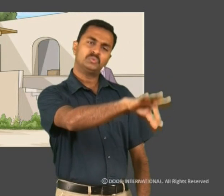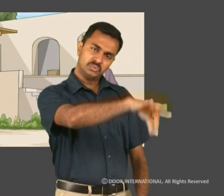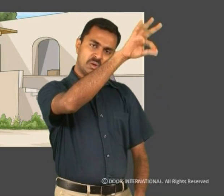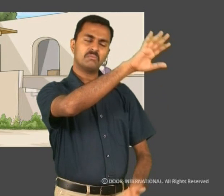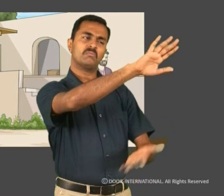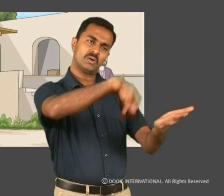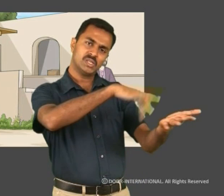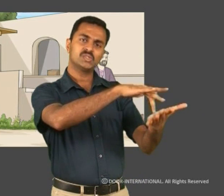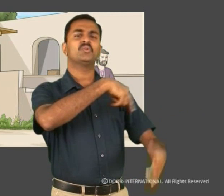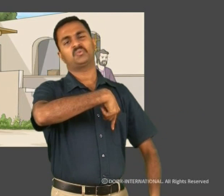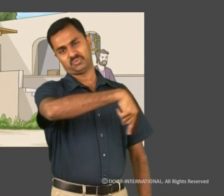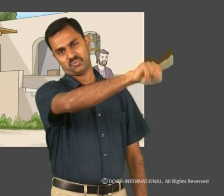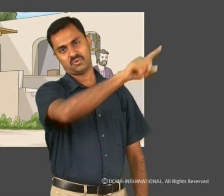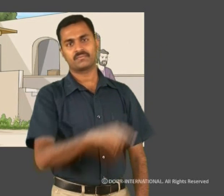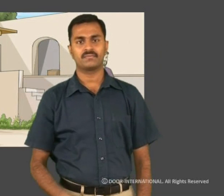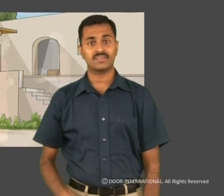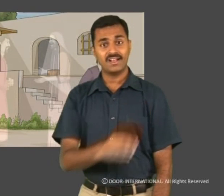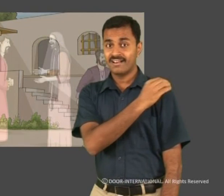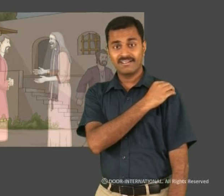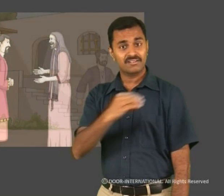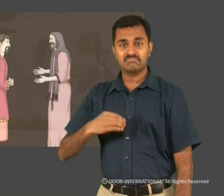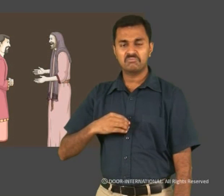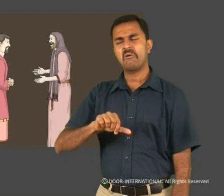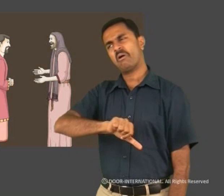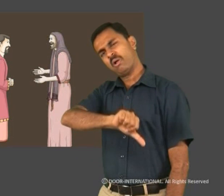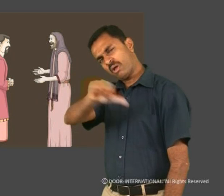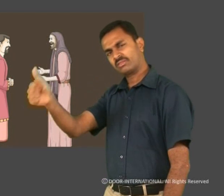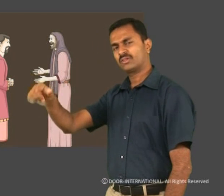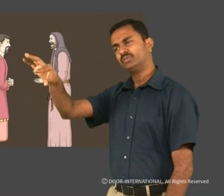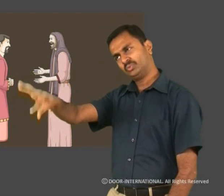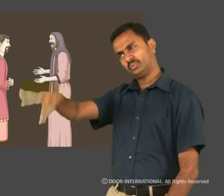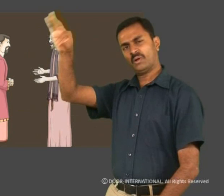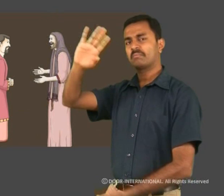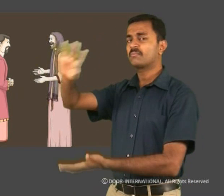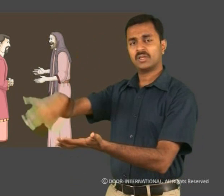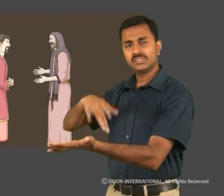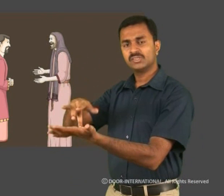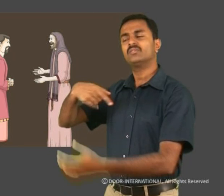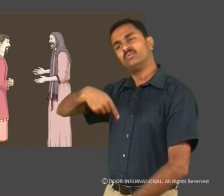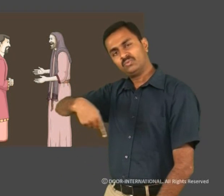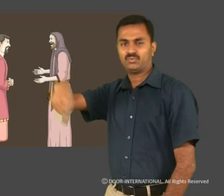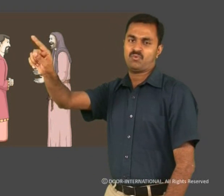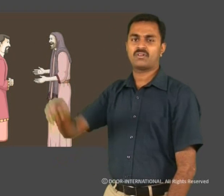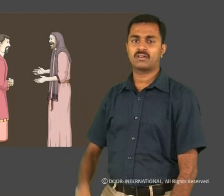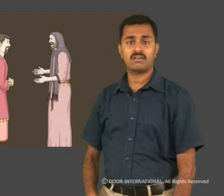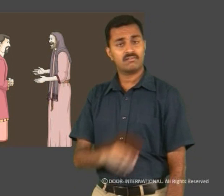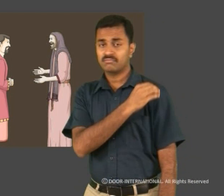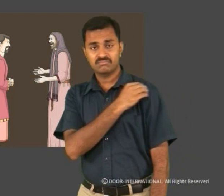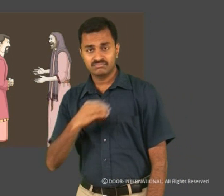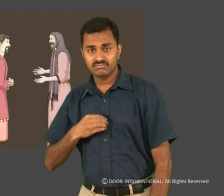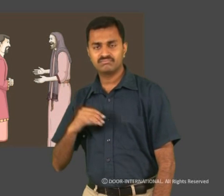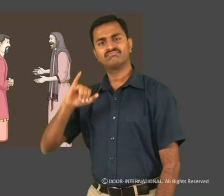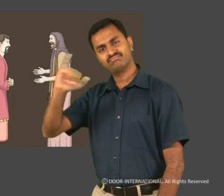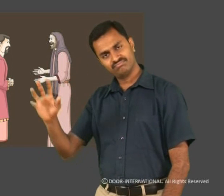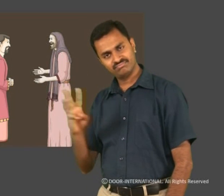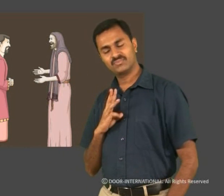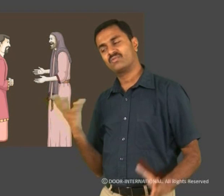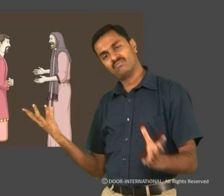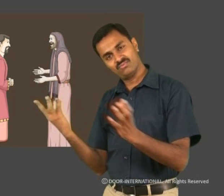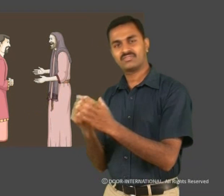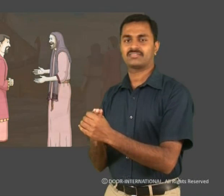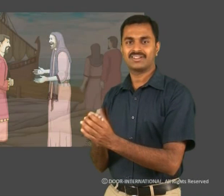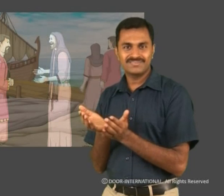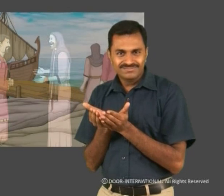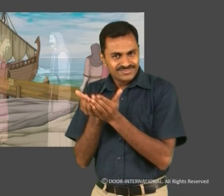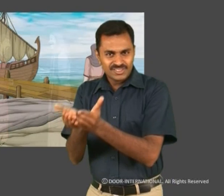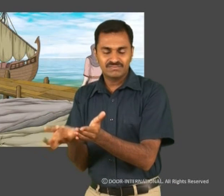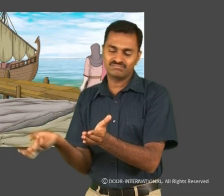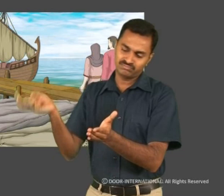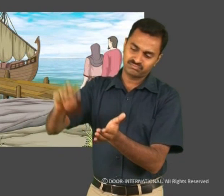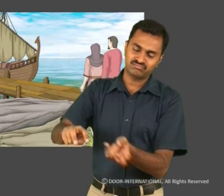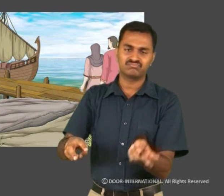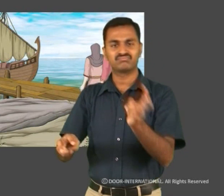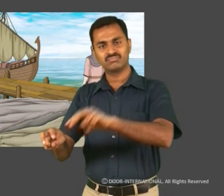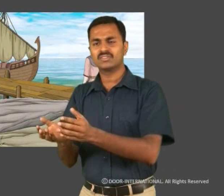Their disagreement was so sharp that they parted company.